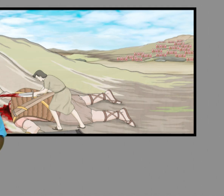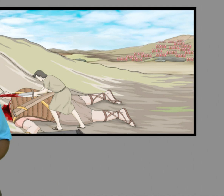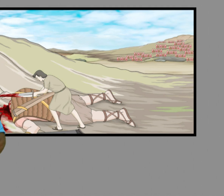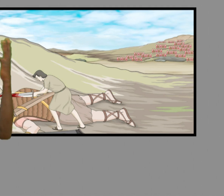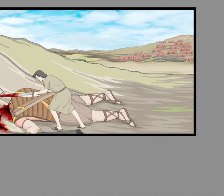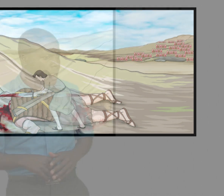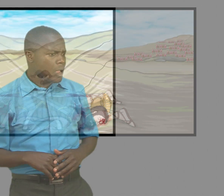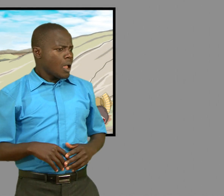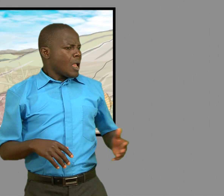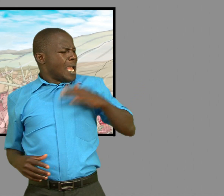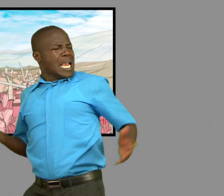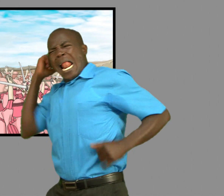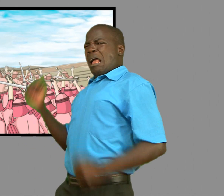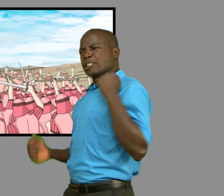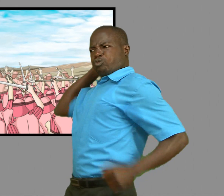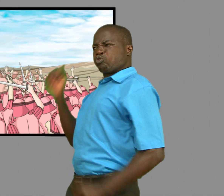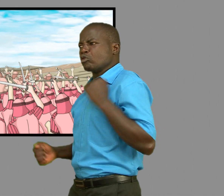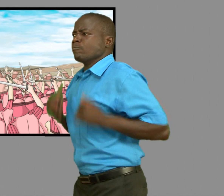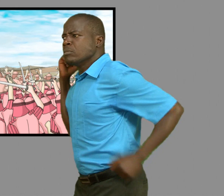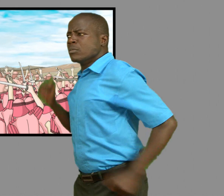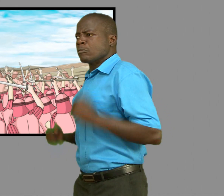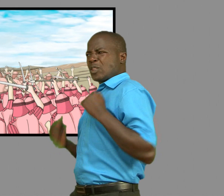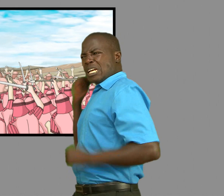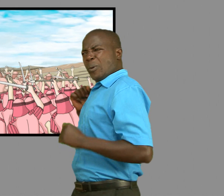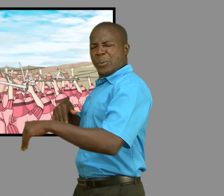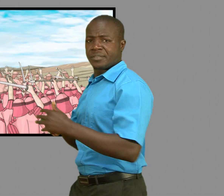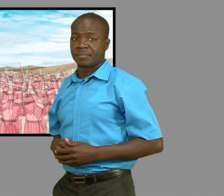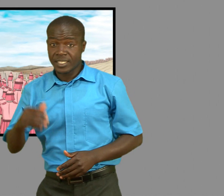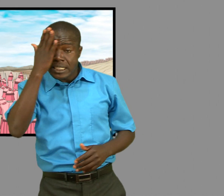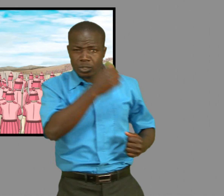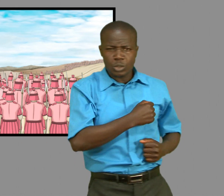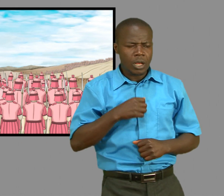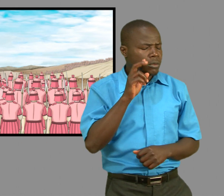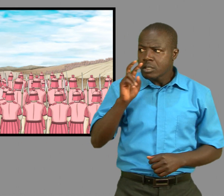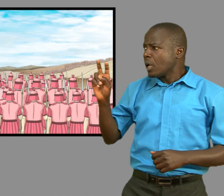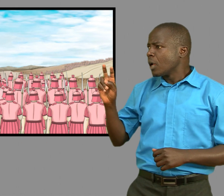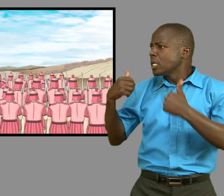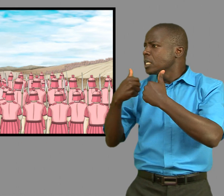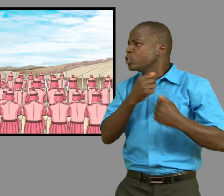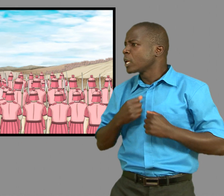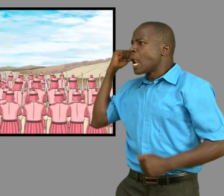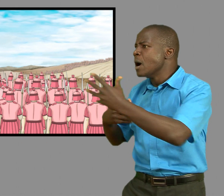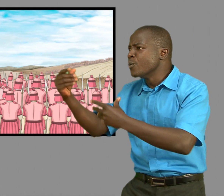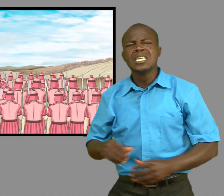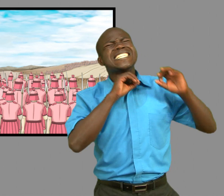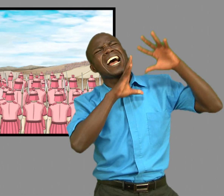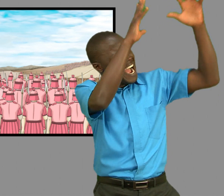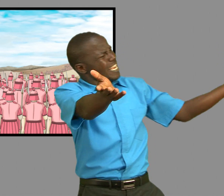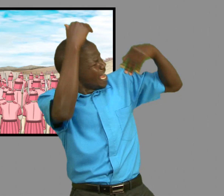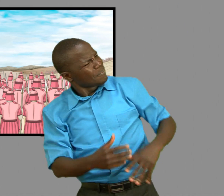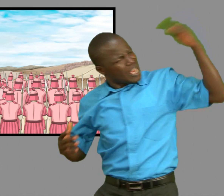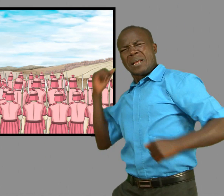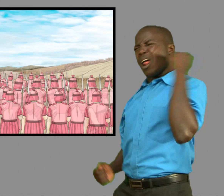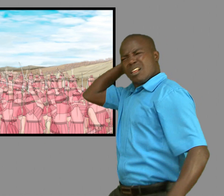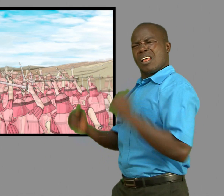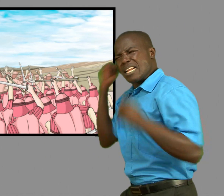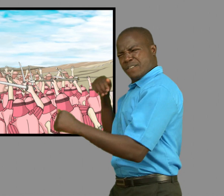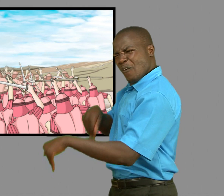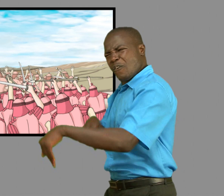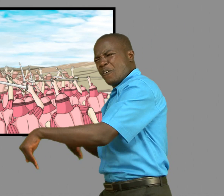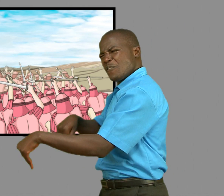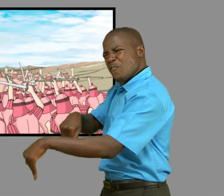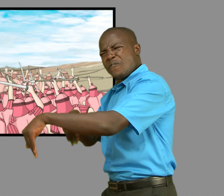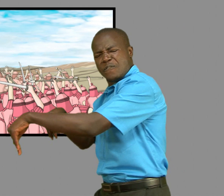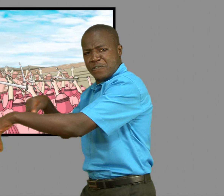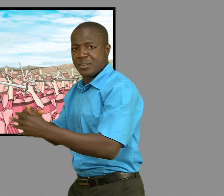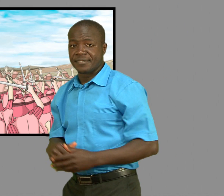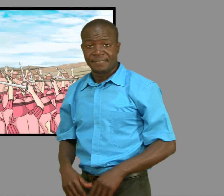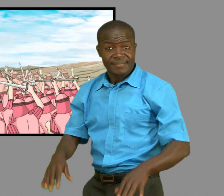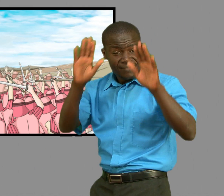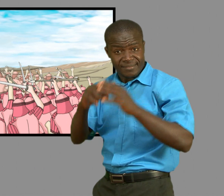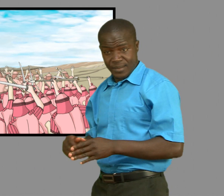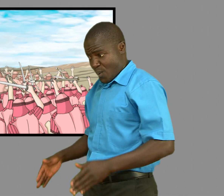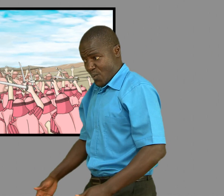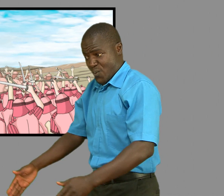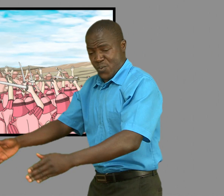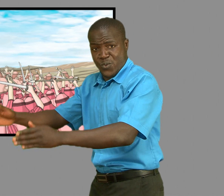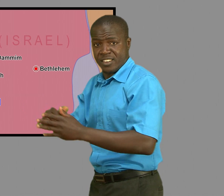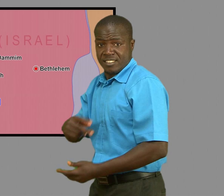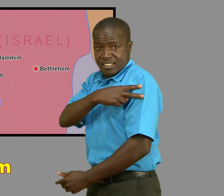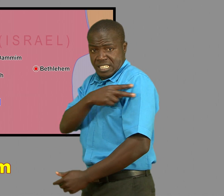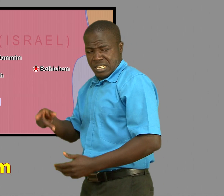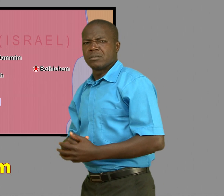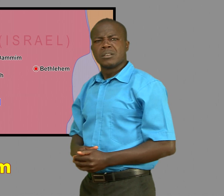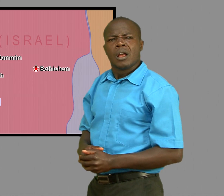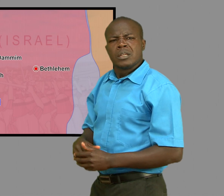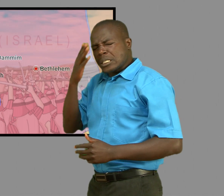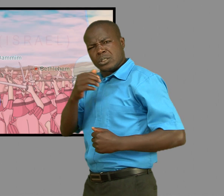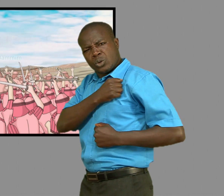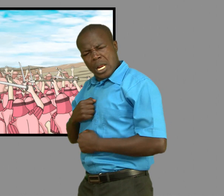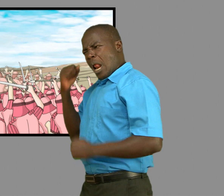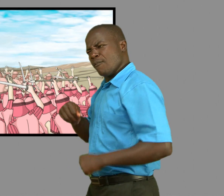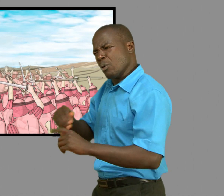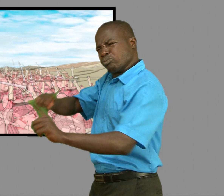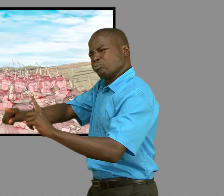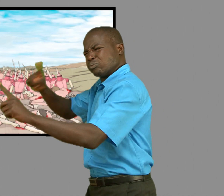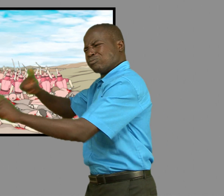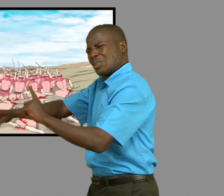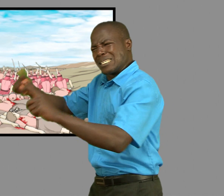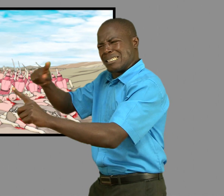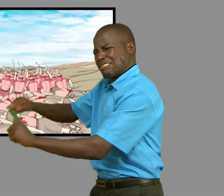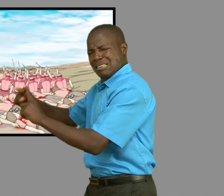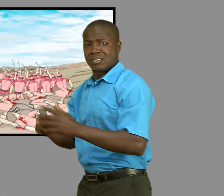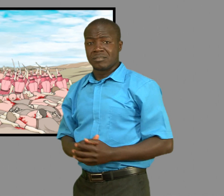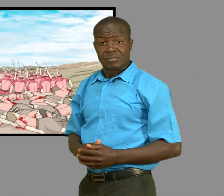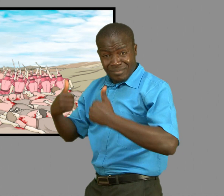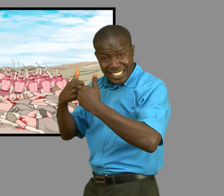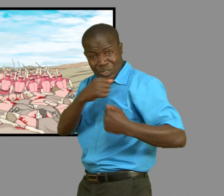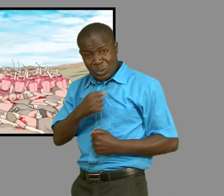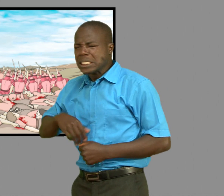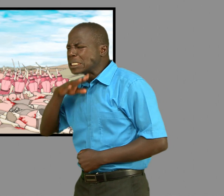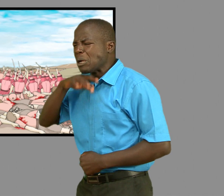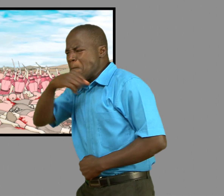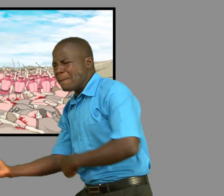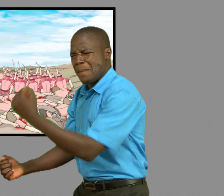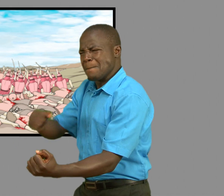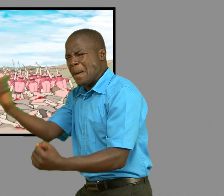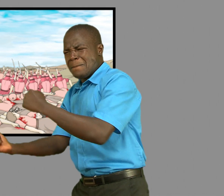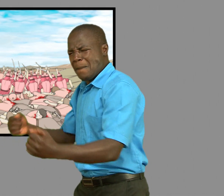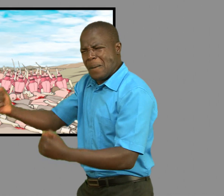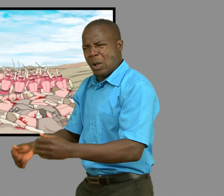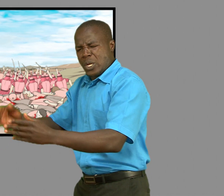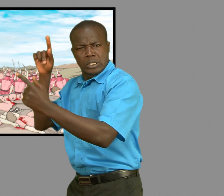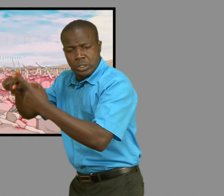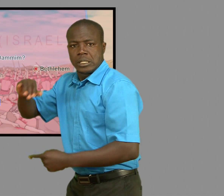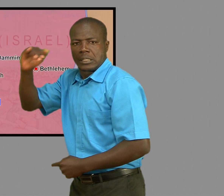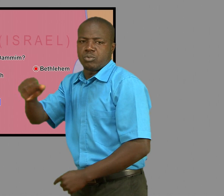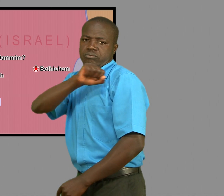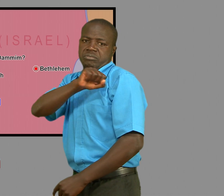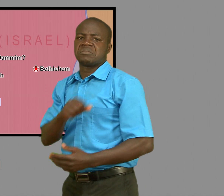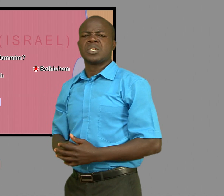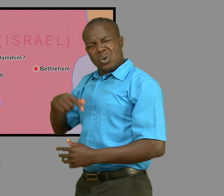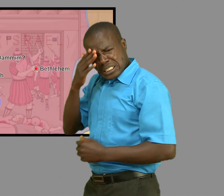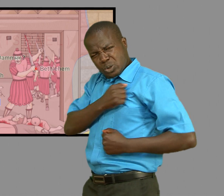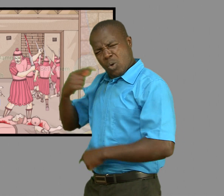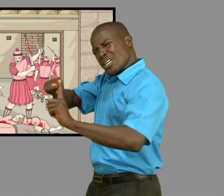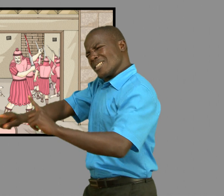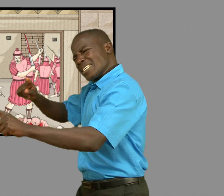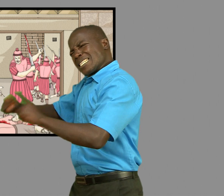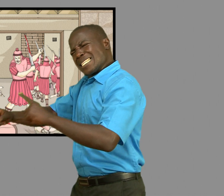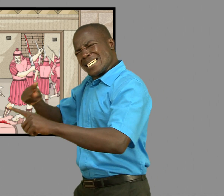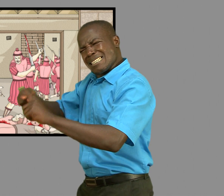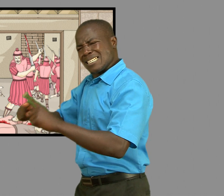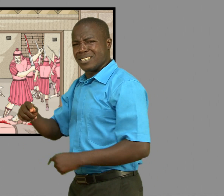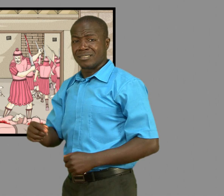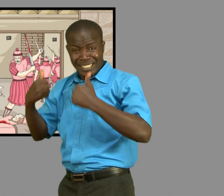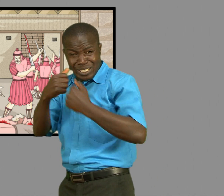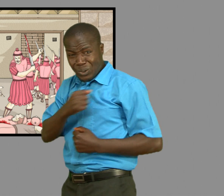Then the men of Israel and Judah charged forward with a shout and pursued the Philistines to the entrance of Gath and to the gates of Ekron.